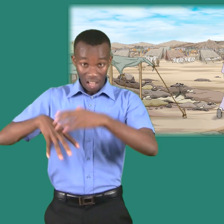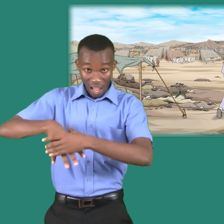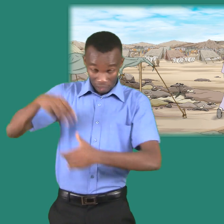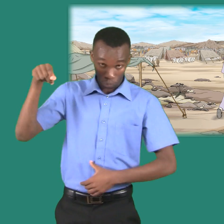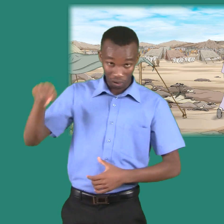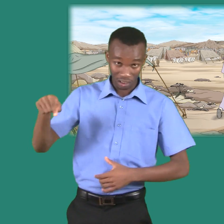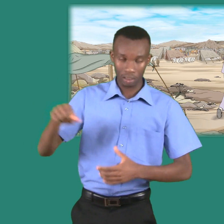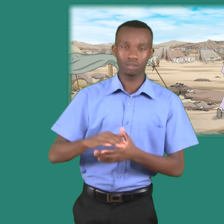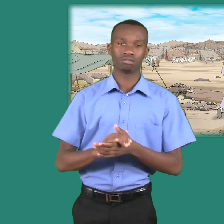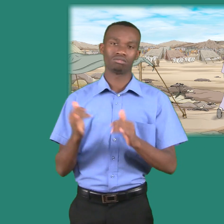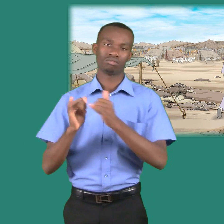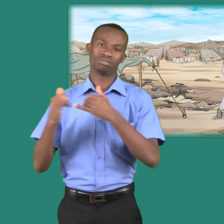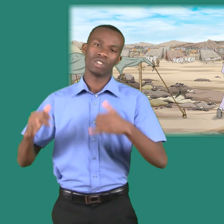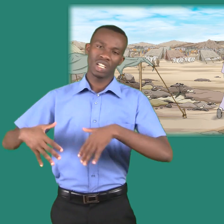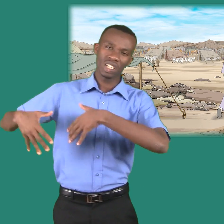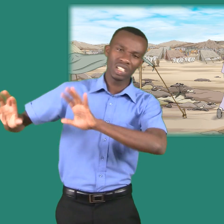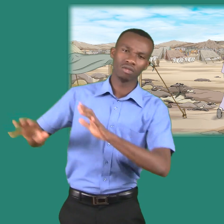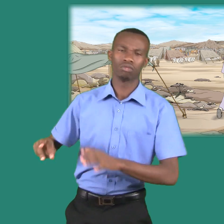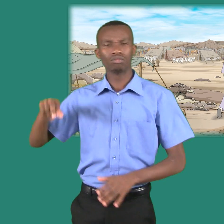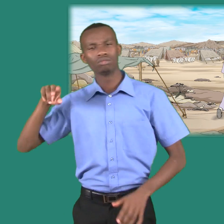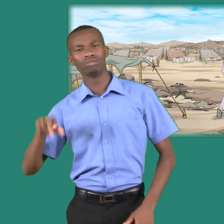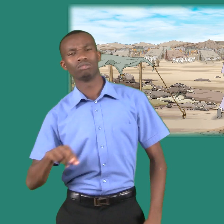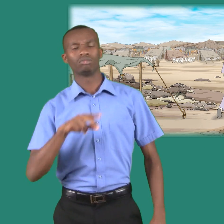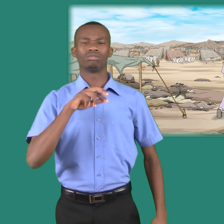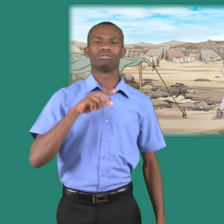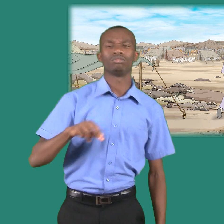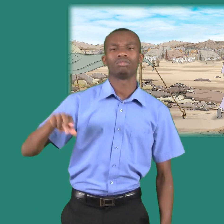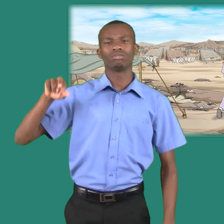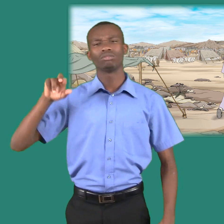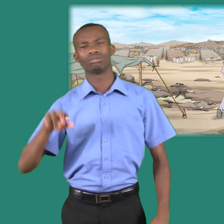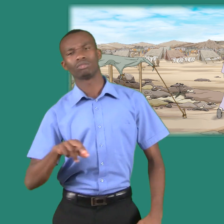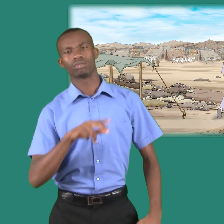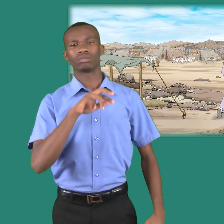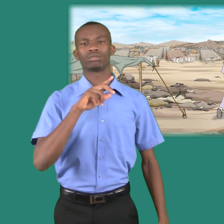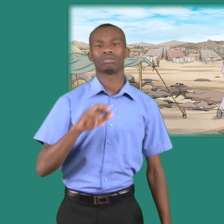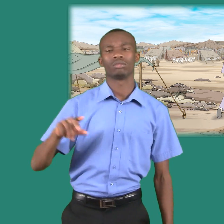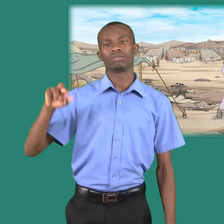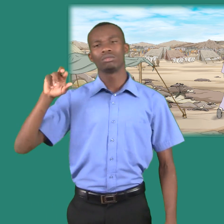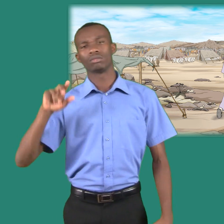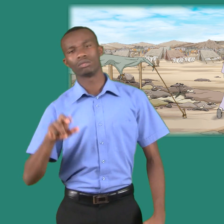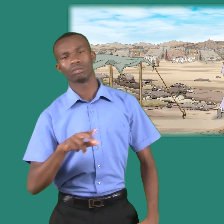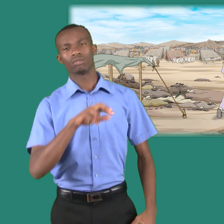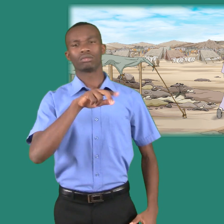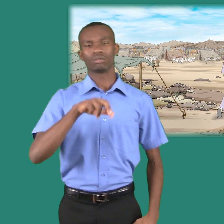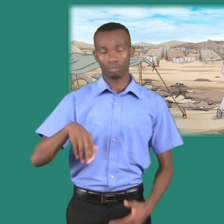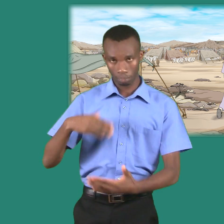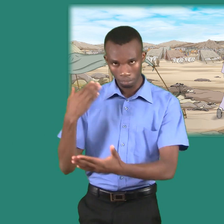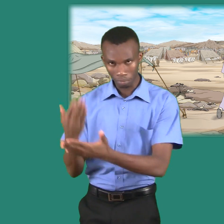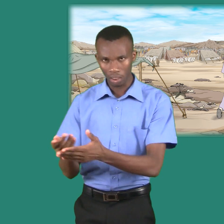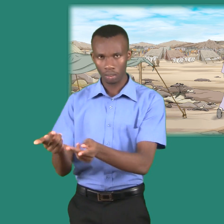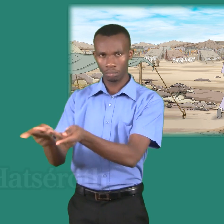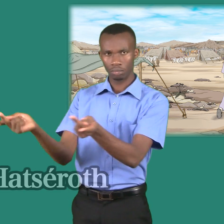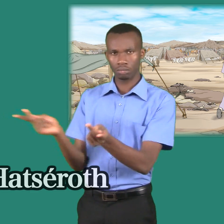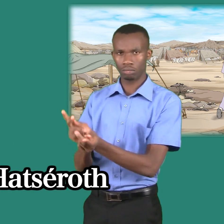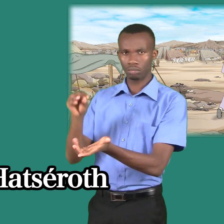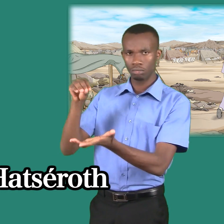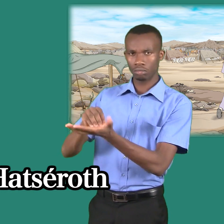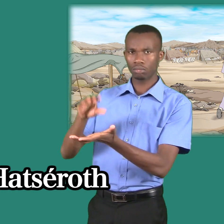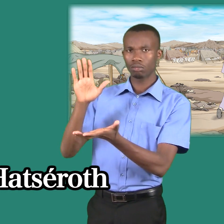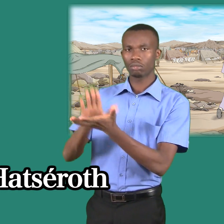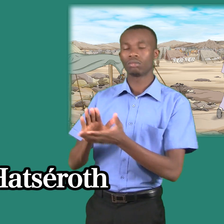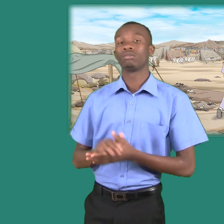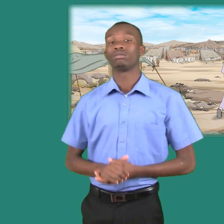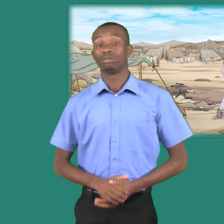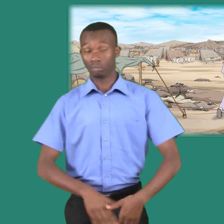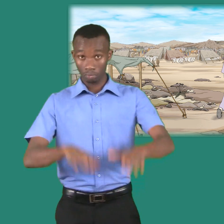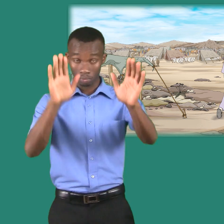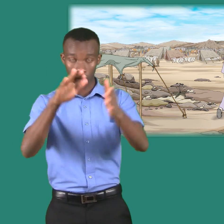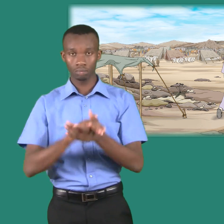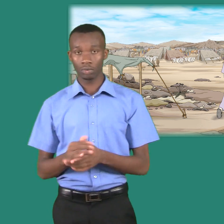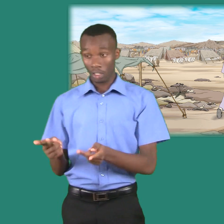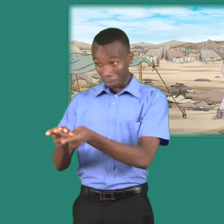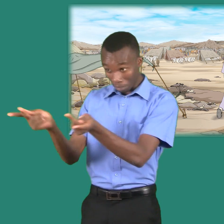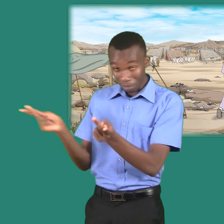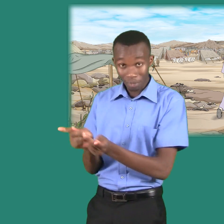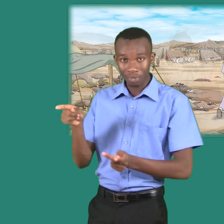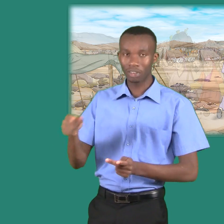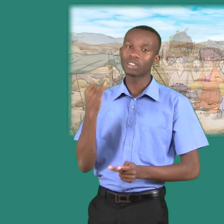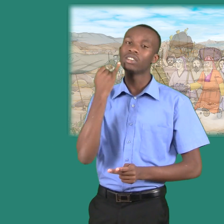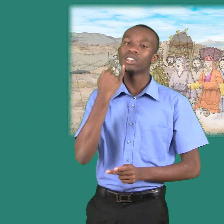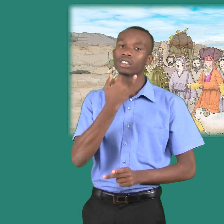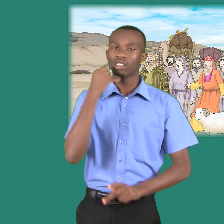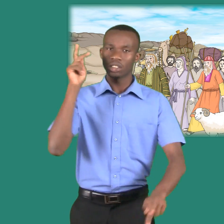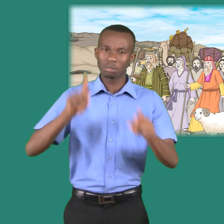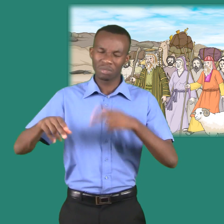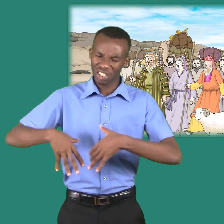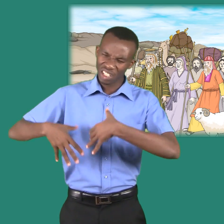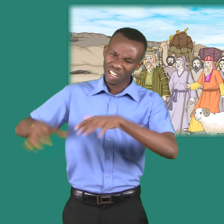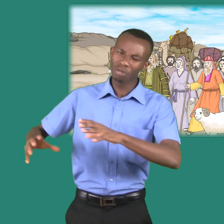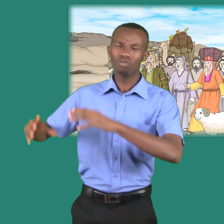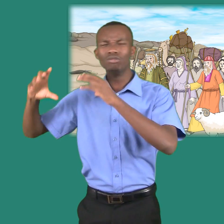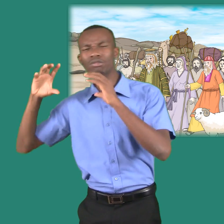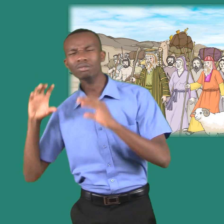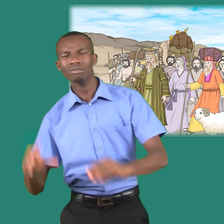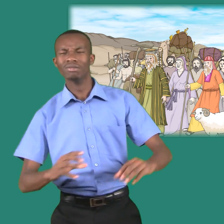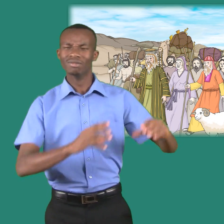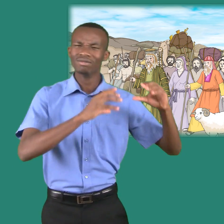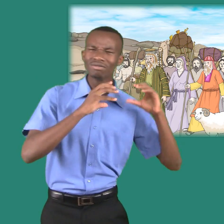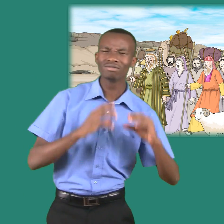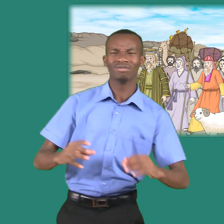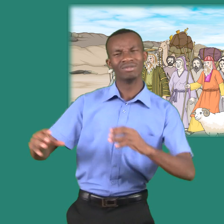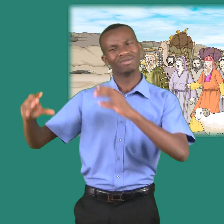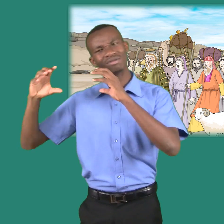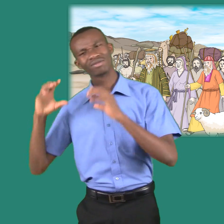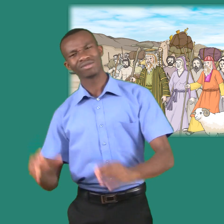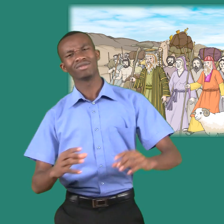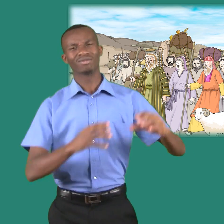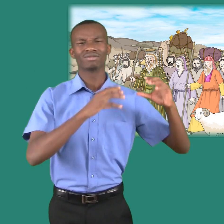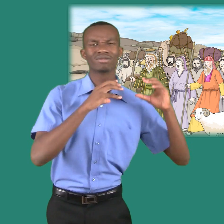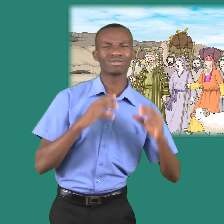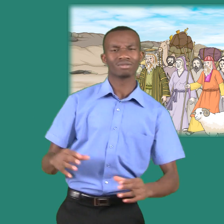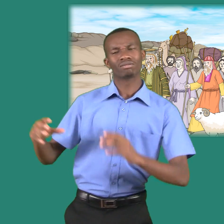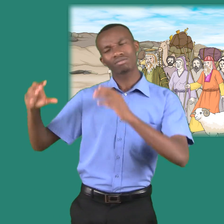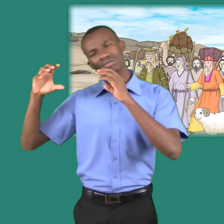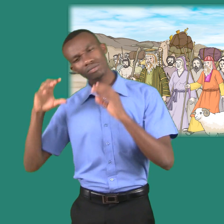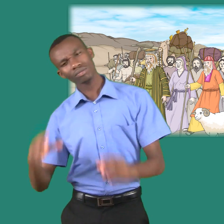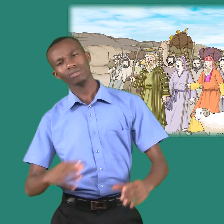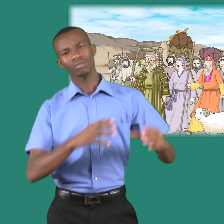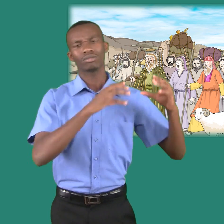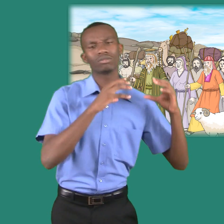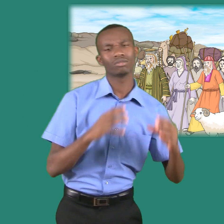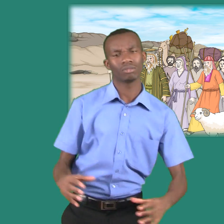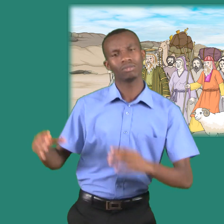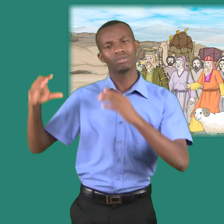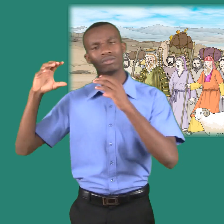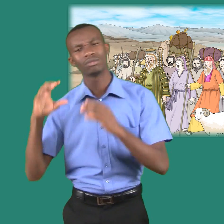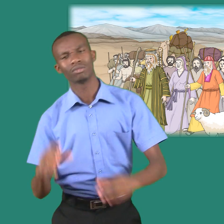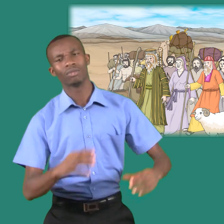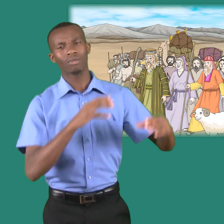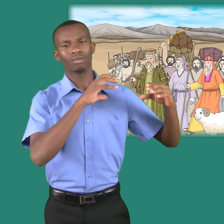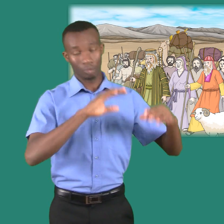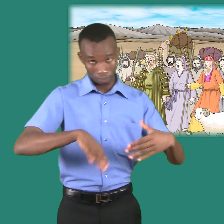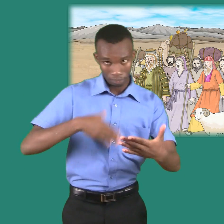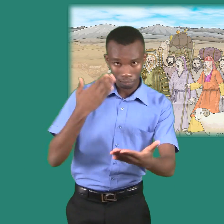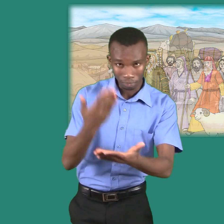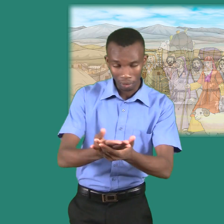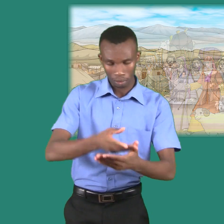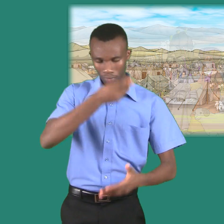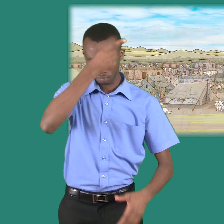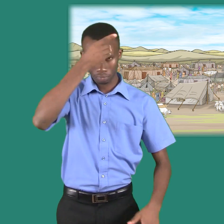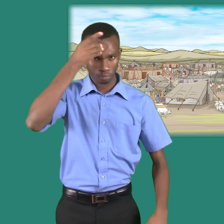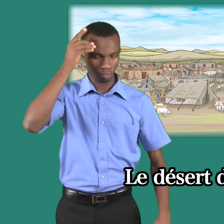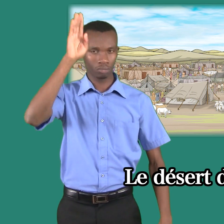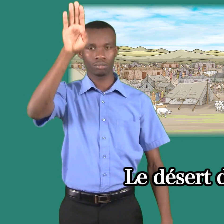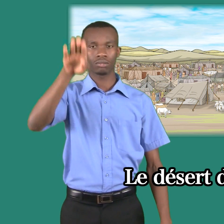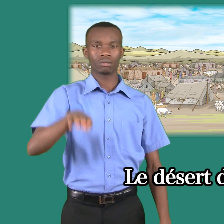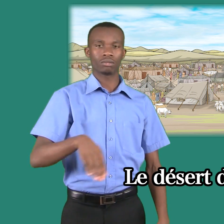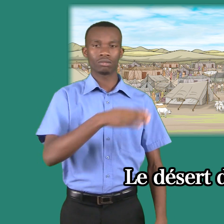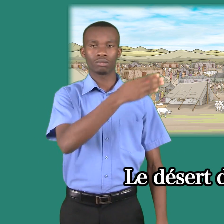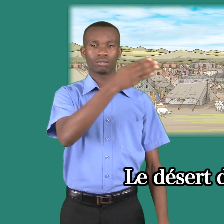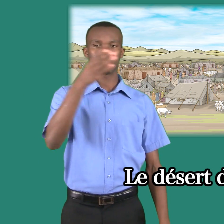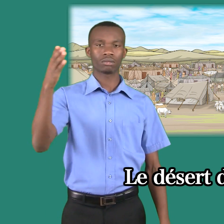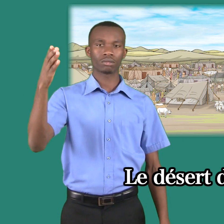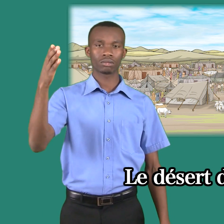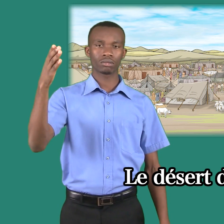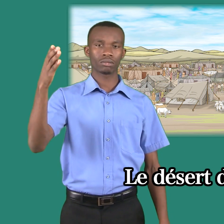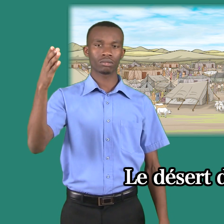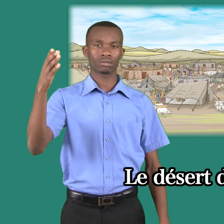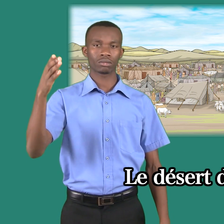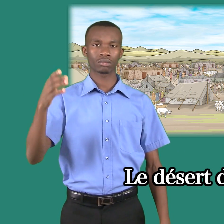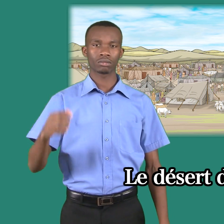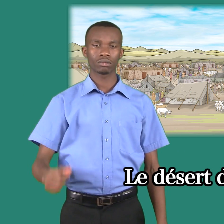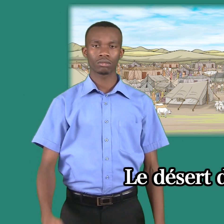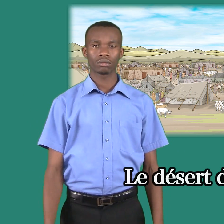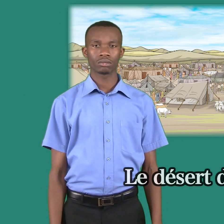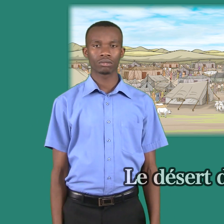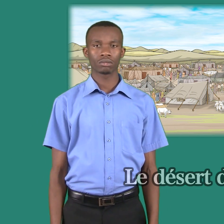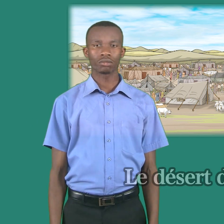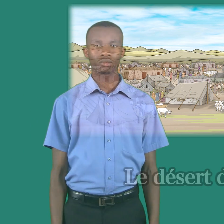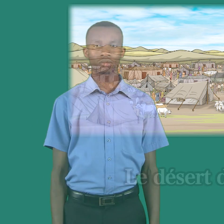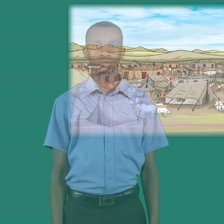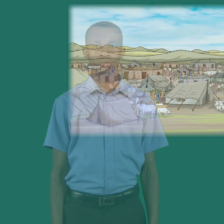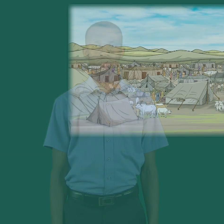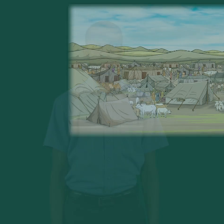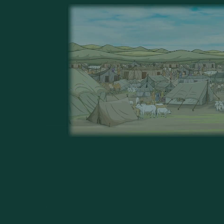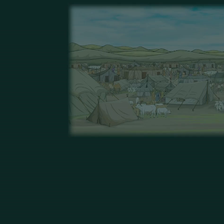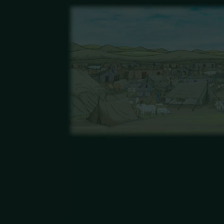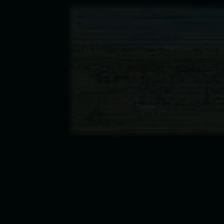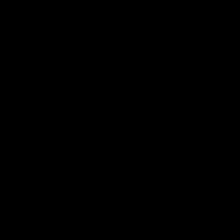After that, the people set out from Hazeroth and camped in the Wilderness of Paran.